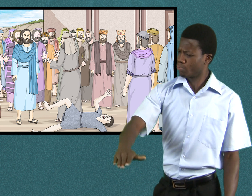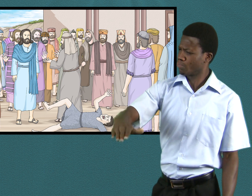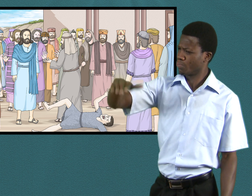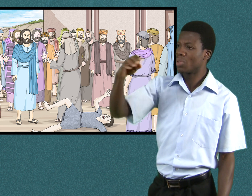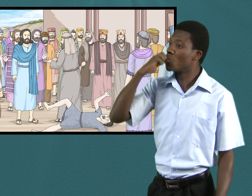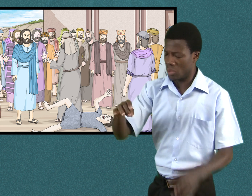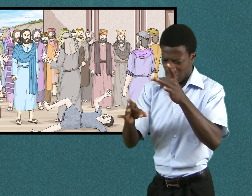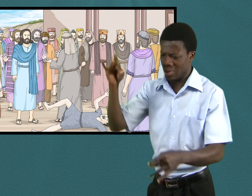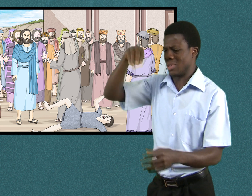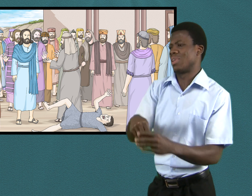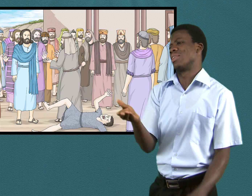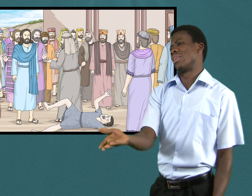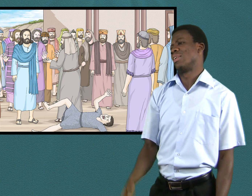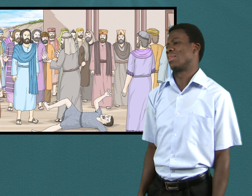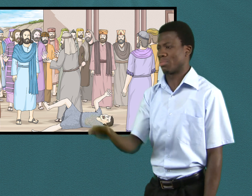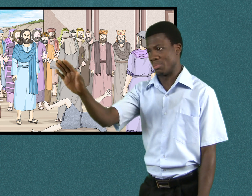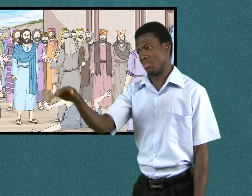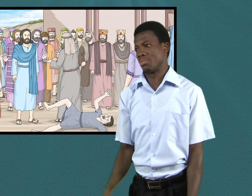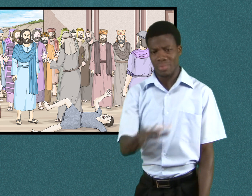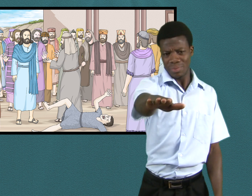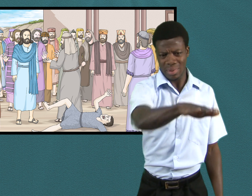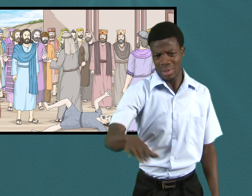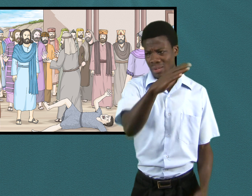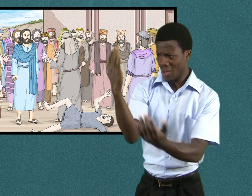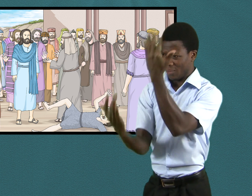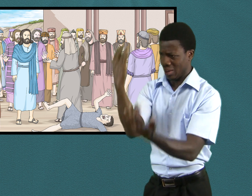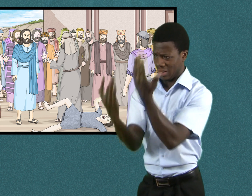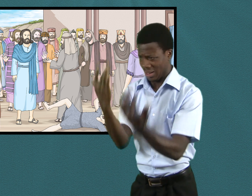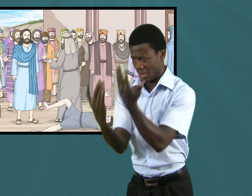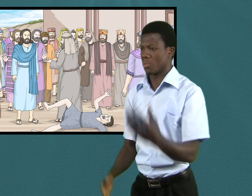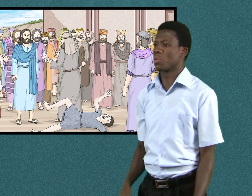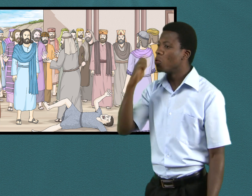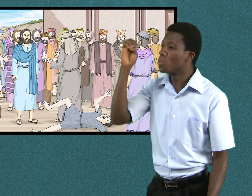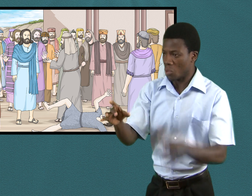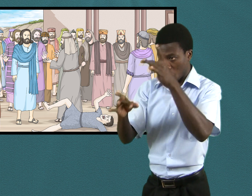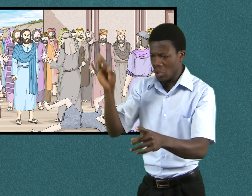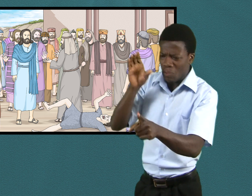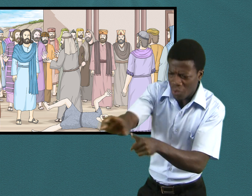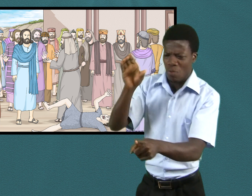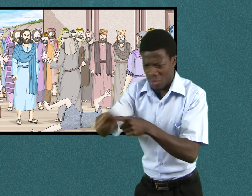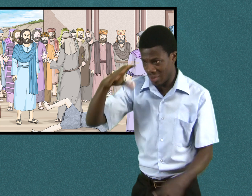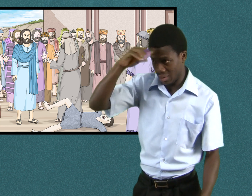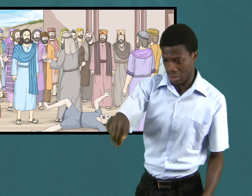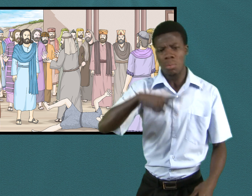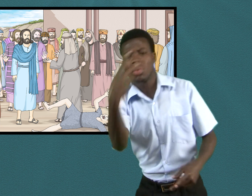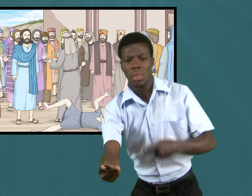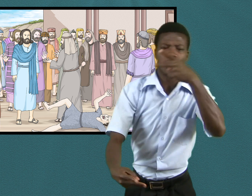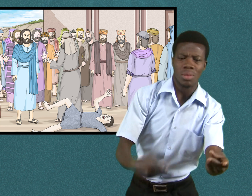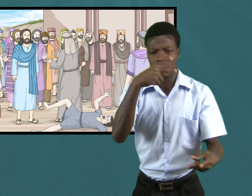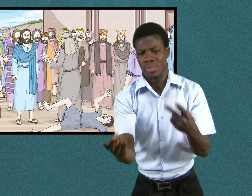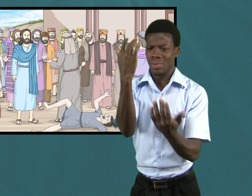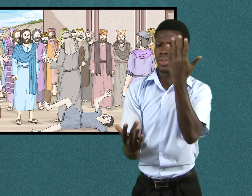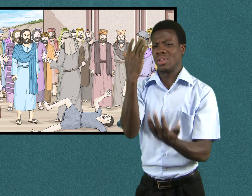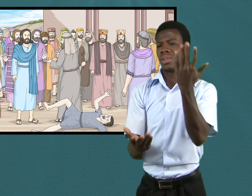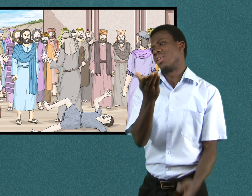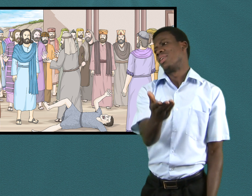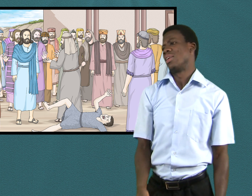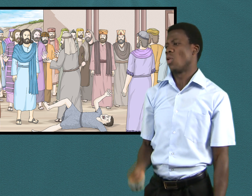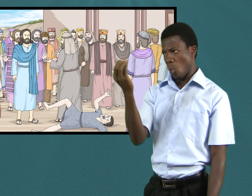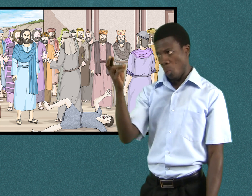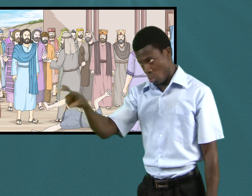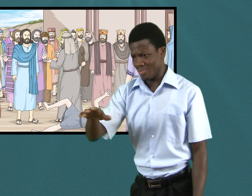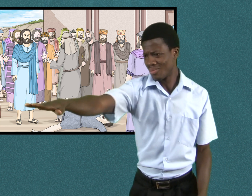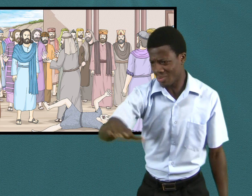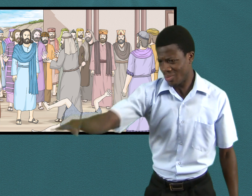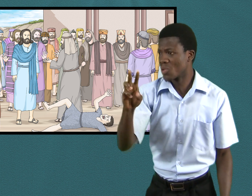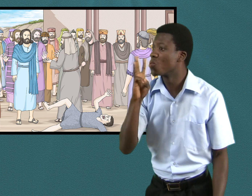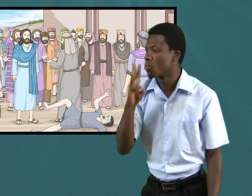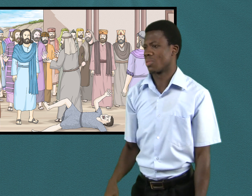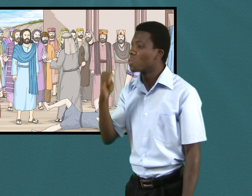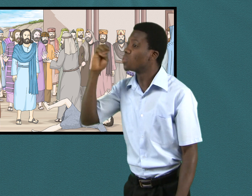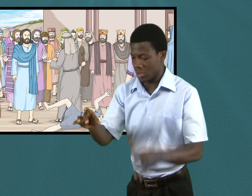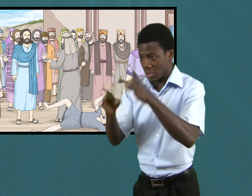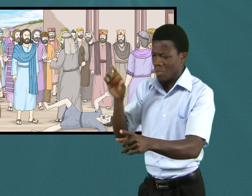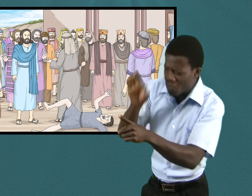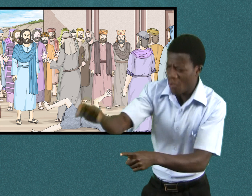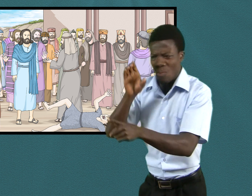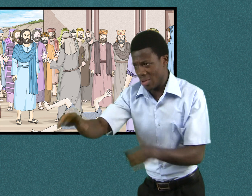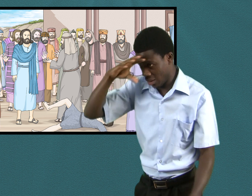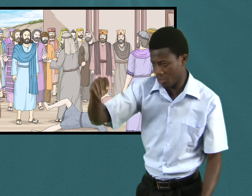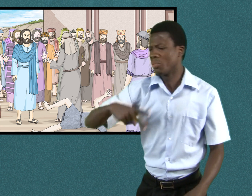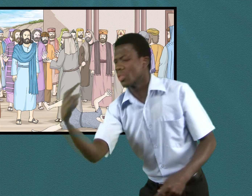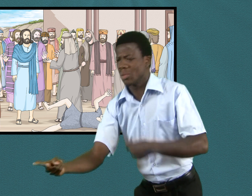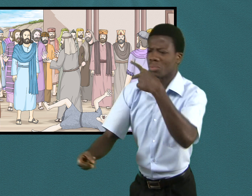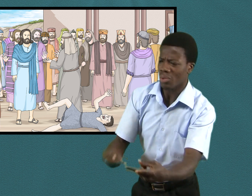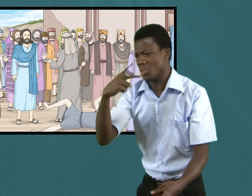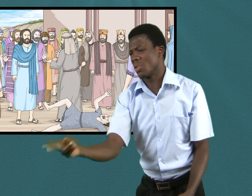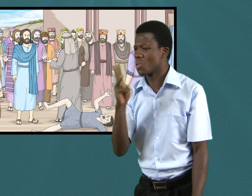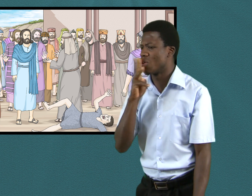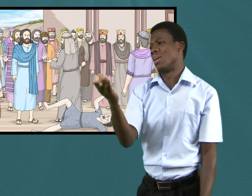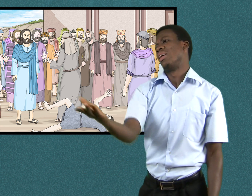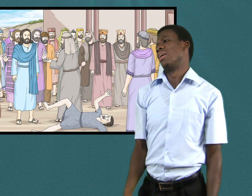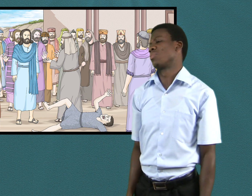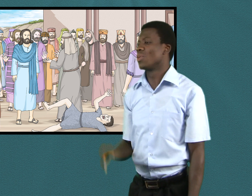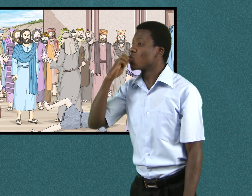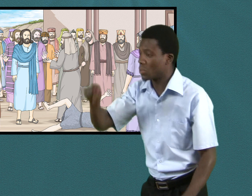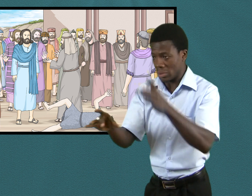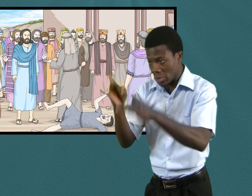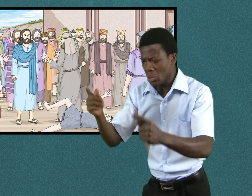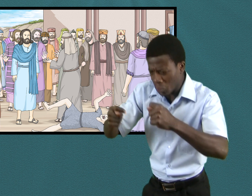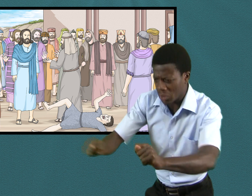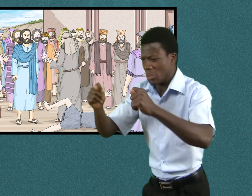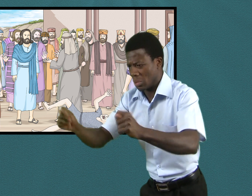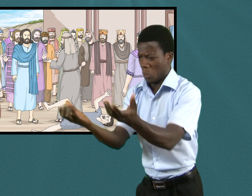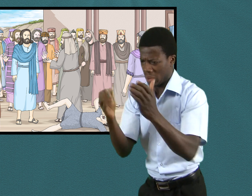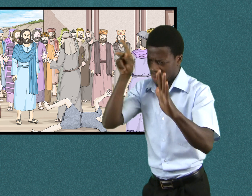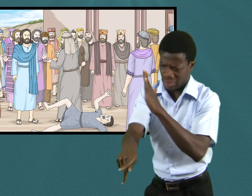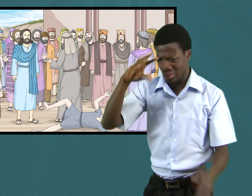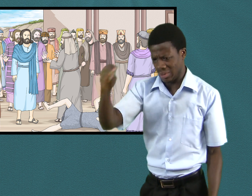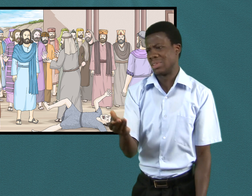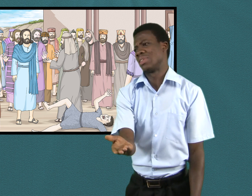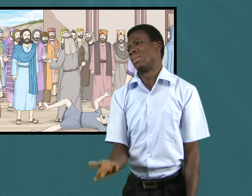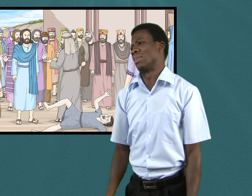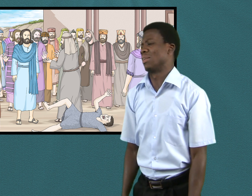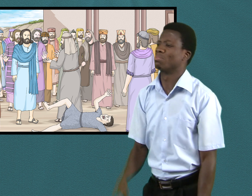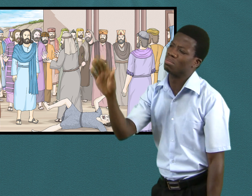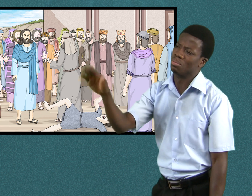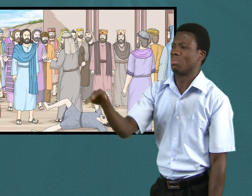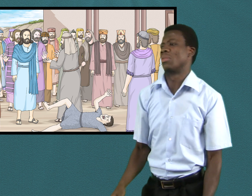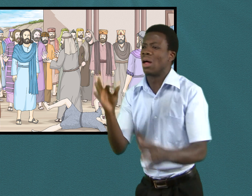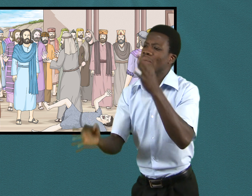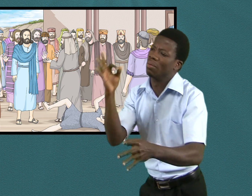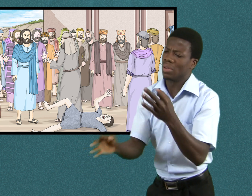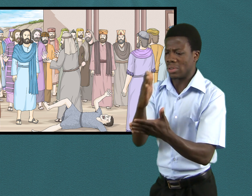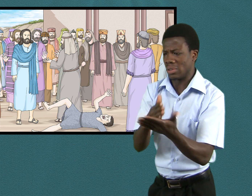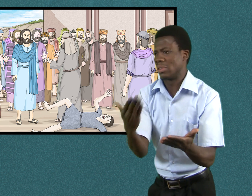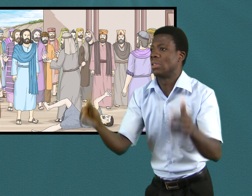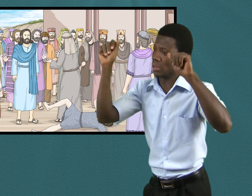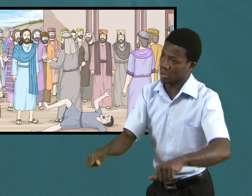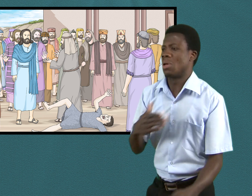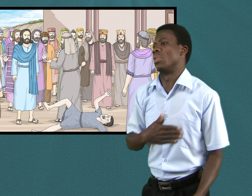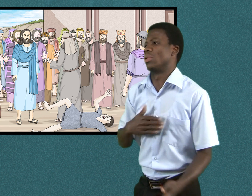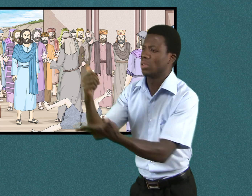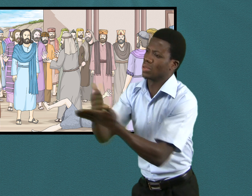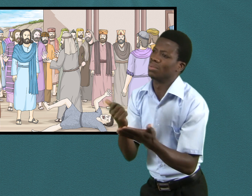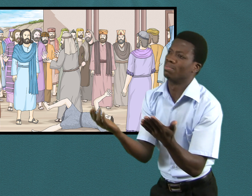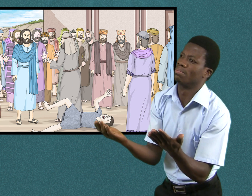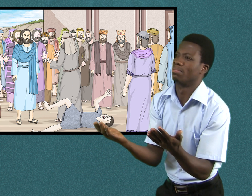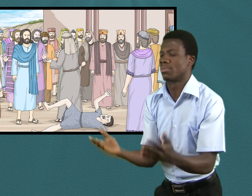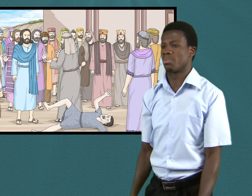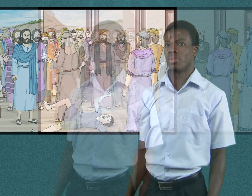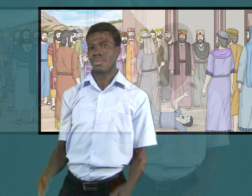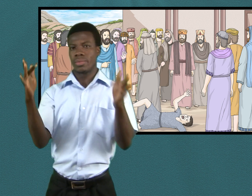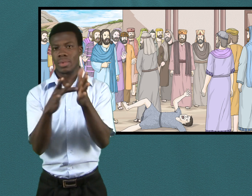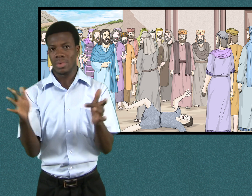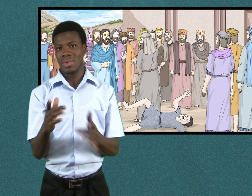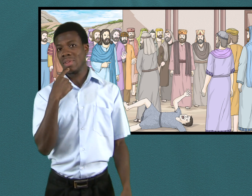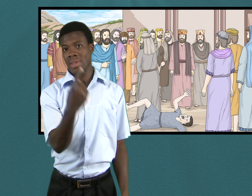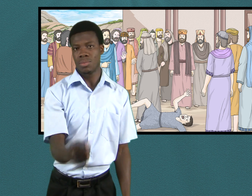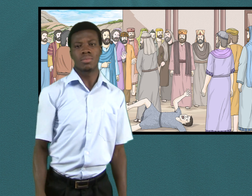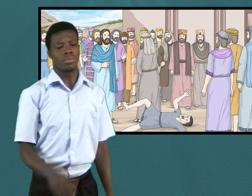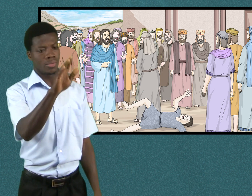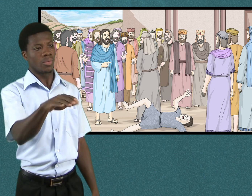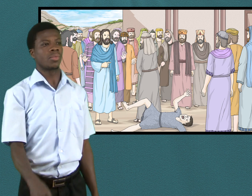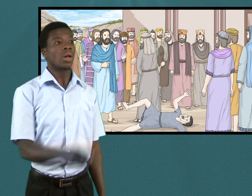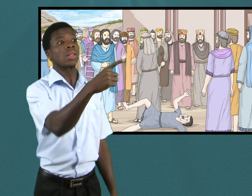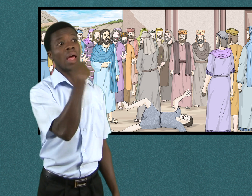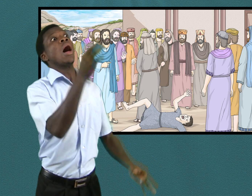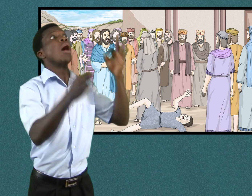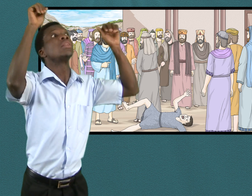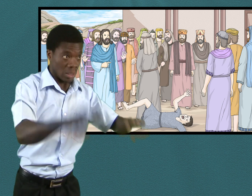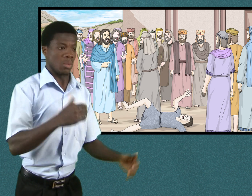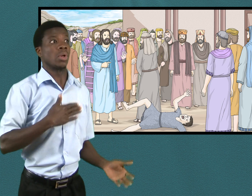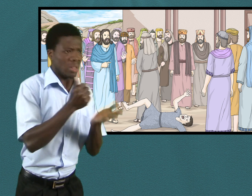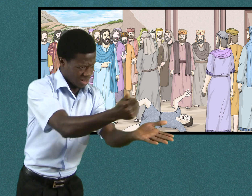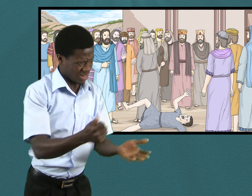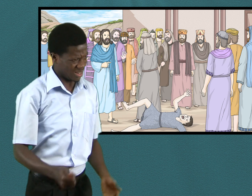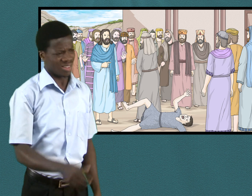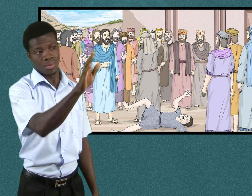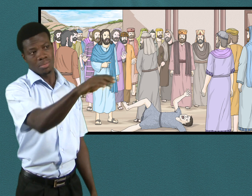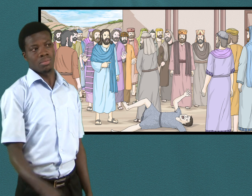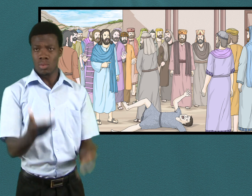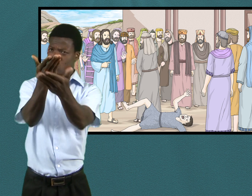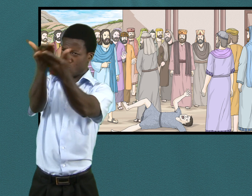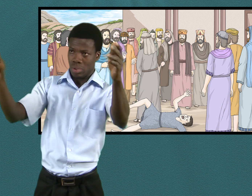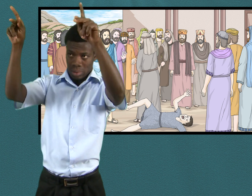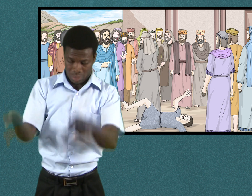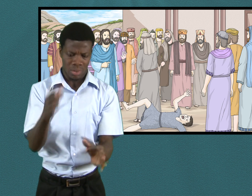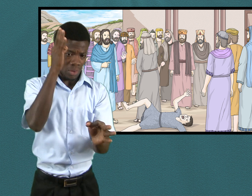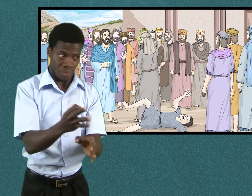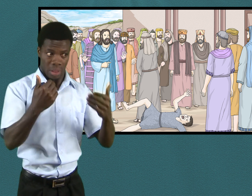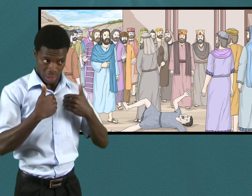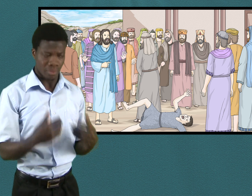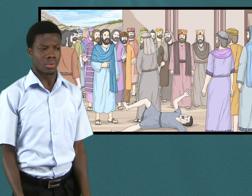“It often throws him into the fire or into the water, trying to kill him. But if You can do anything, have compassion on us and help us.” “If You can?” echoed Jesus.